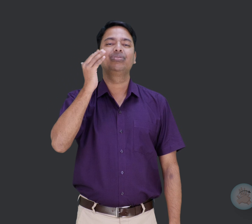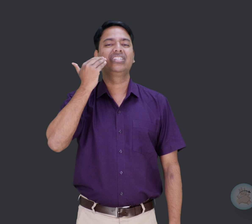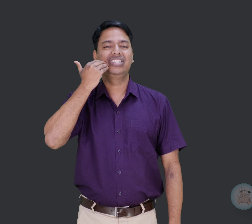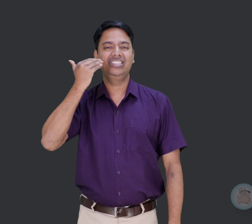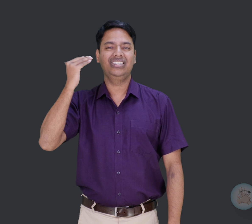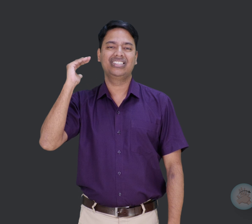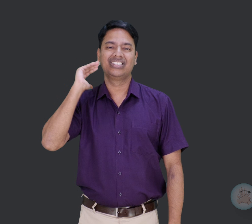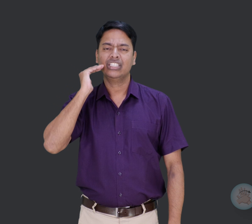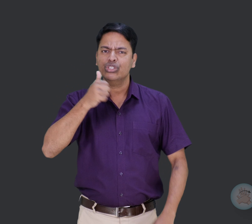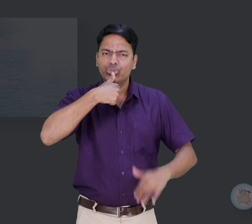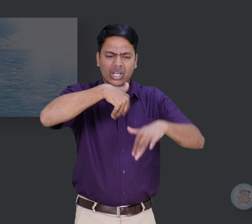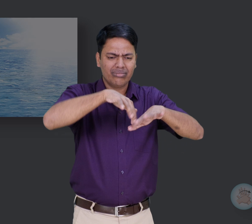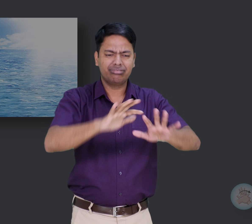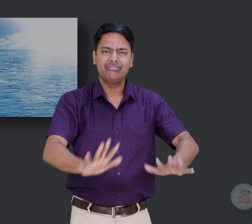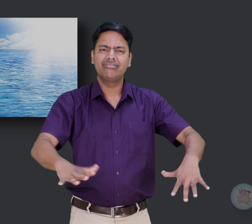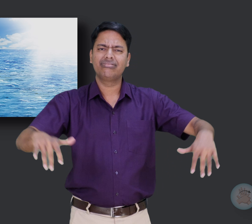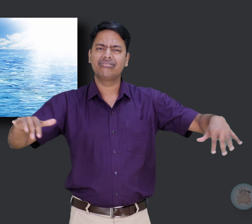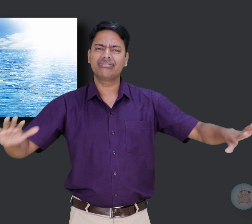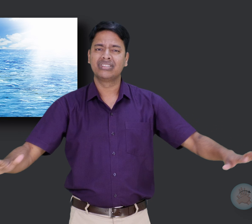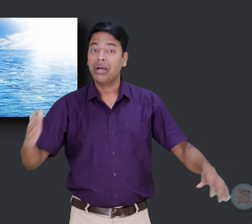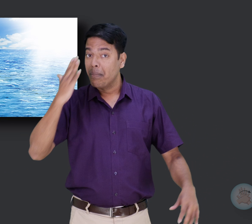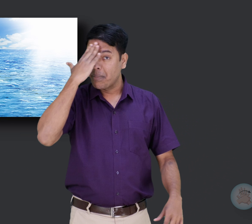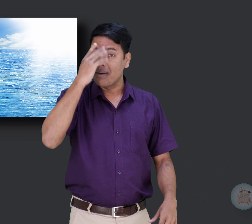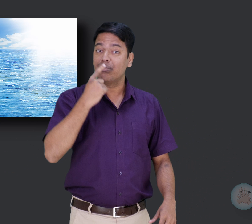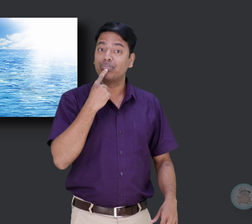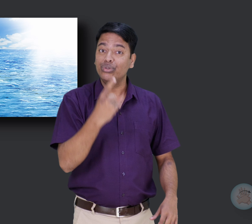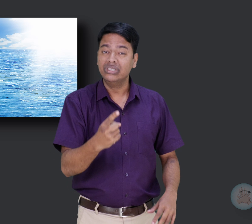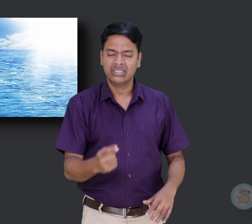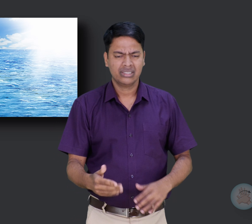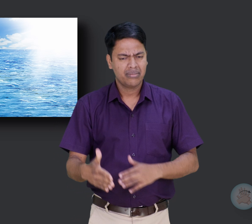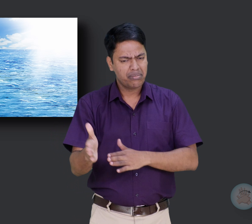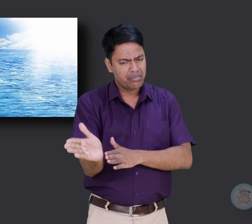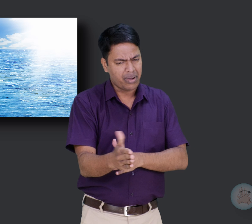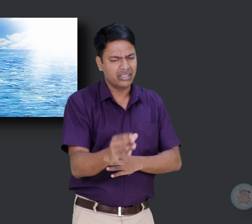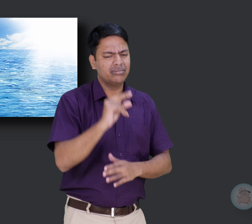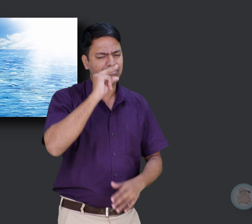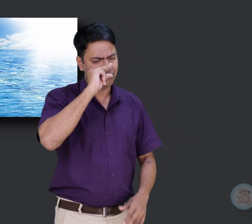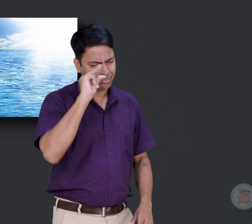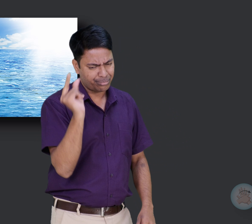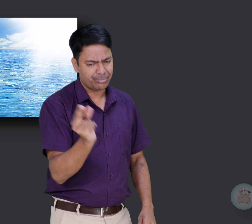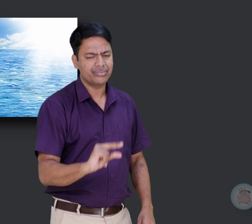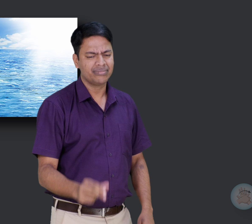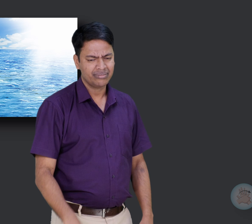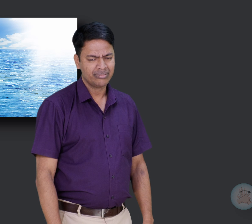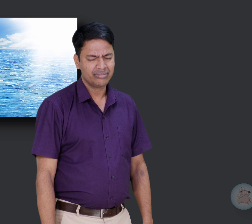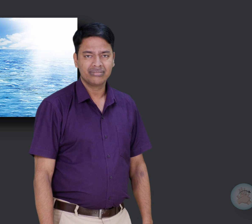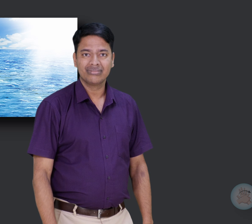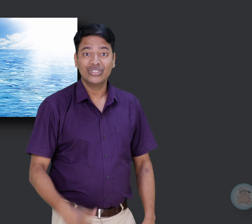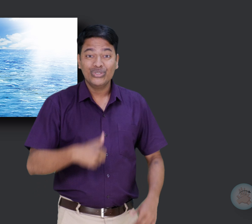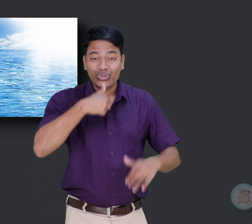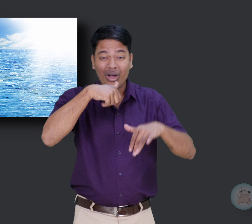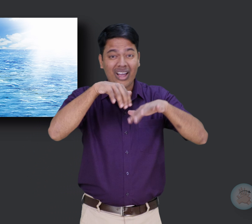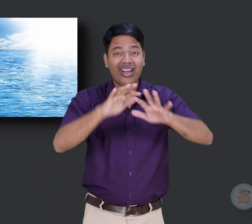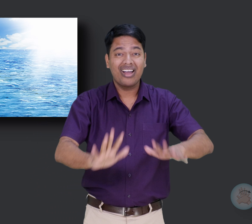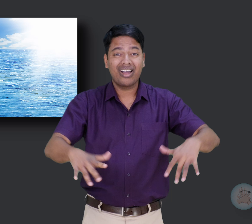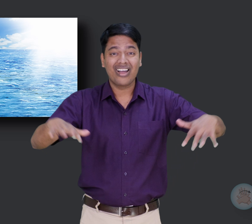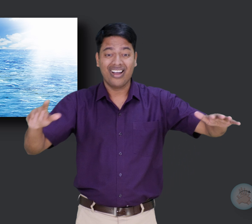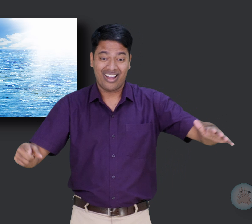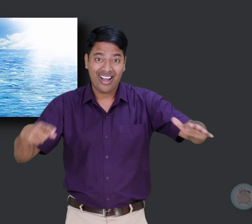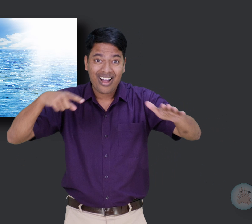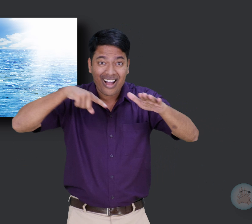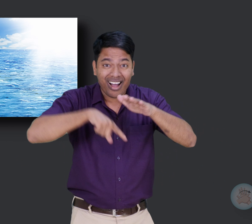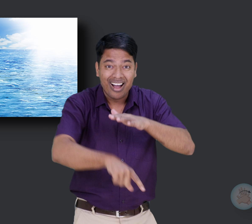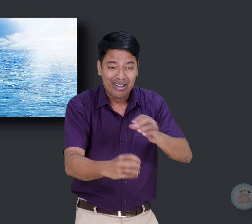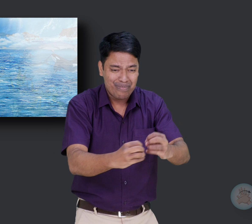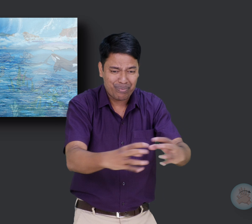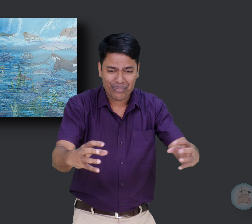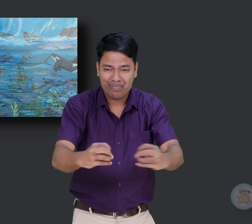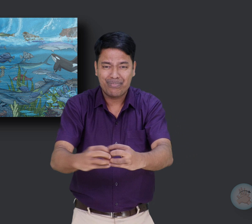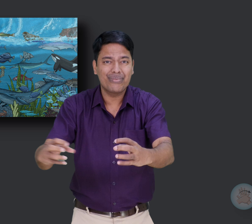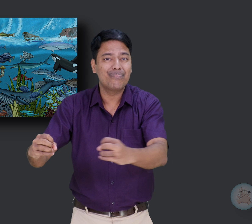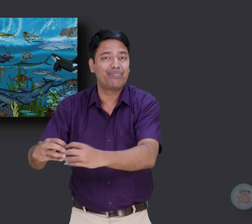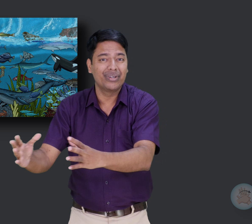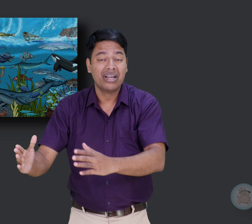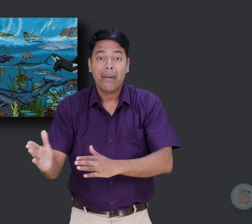And God said, “Let the waters teem with living creatures, and let birds fly above the earth in the open expanse of the sky.”